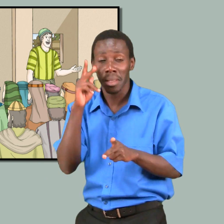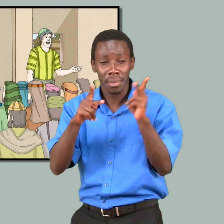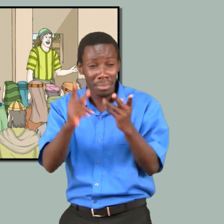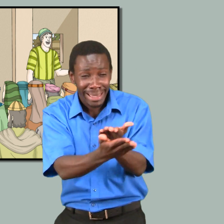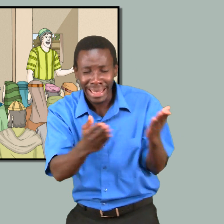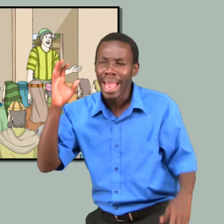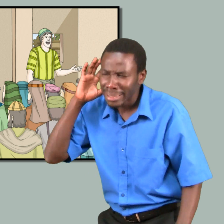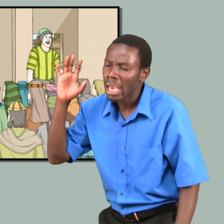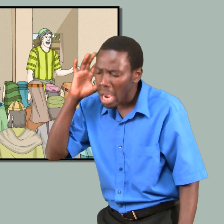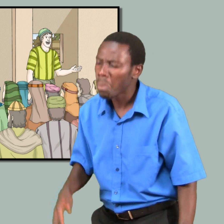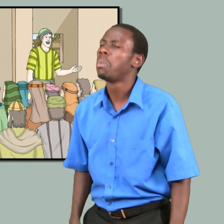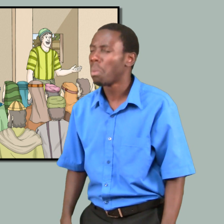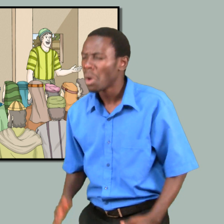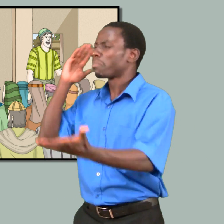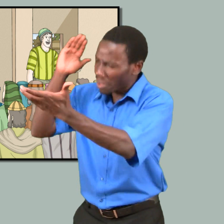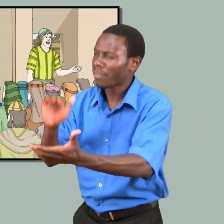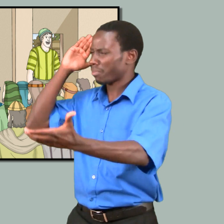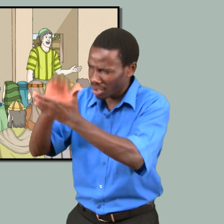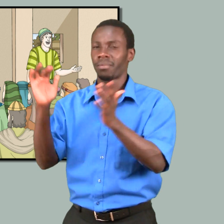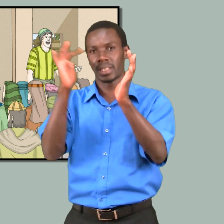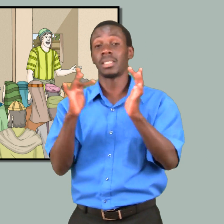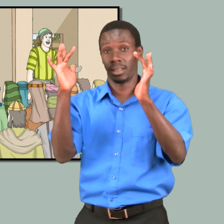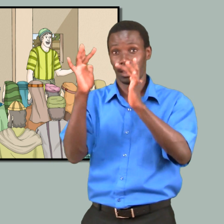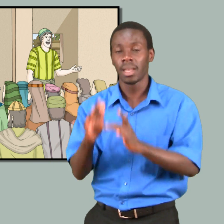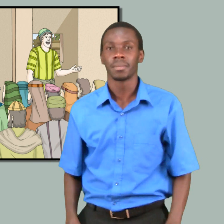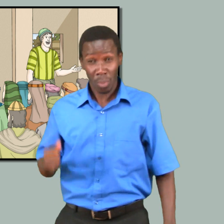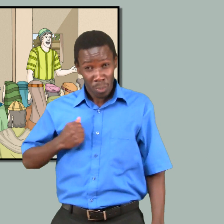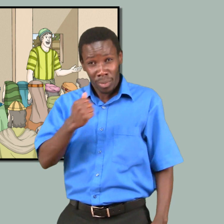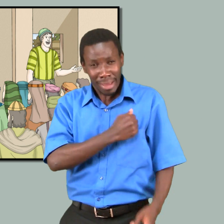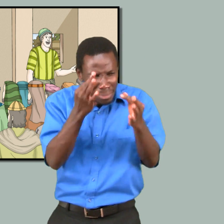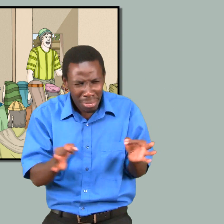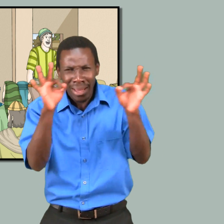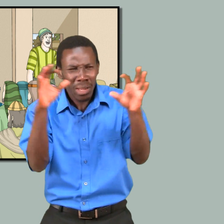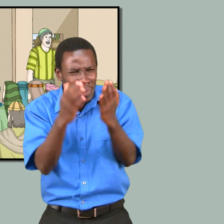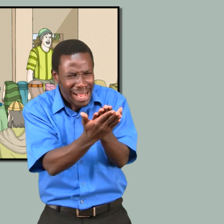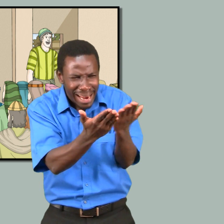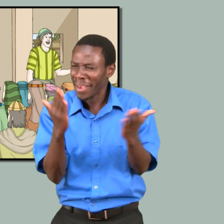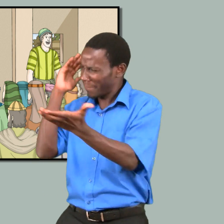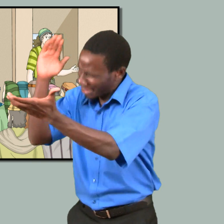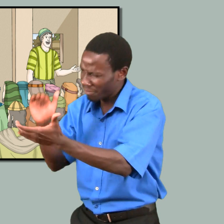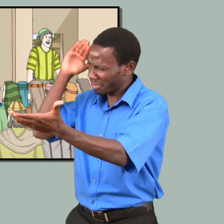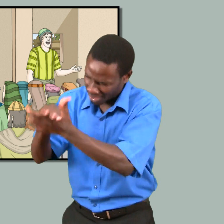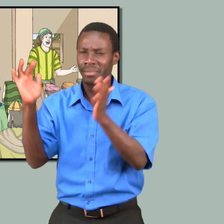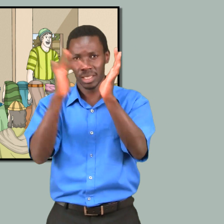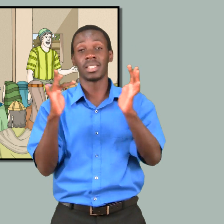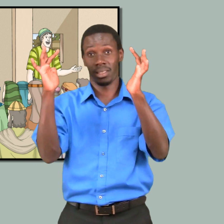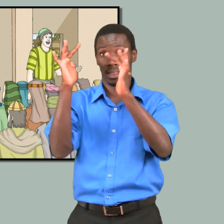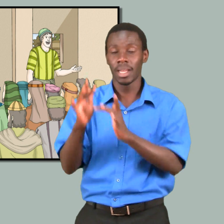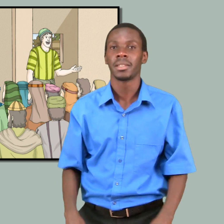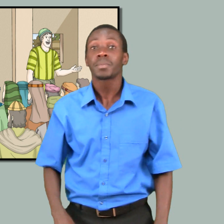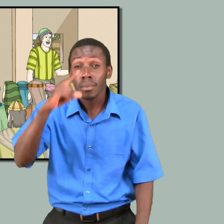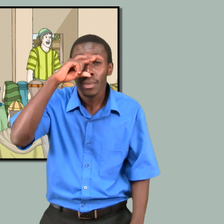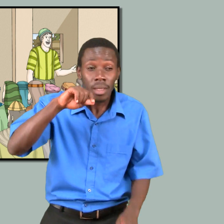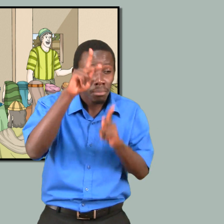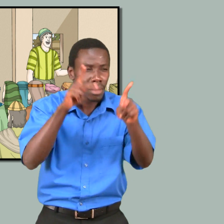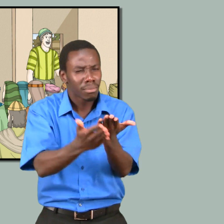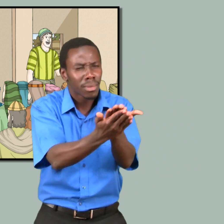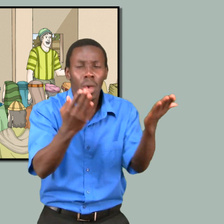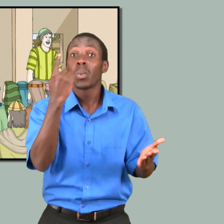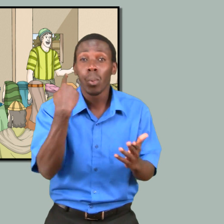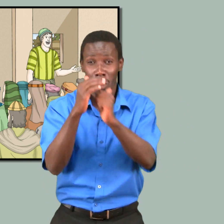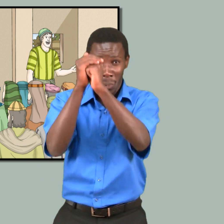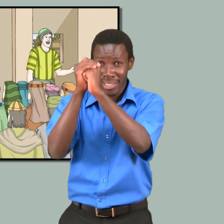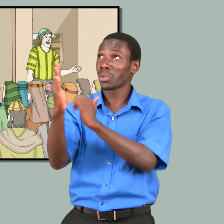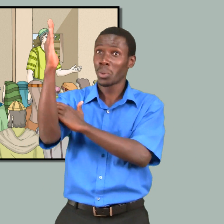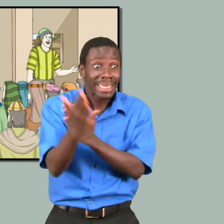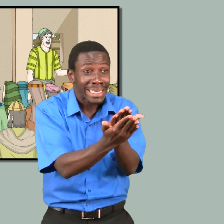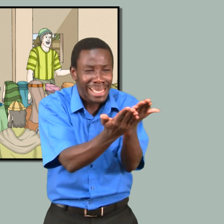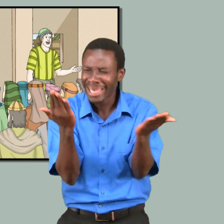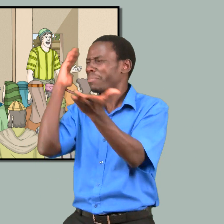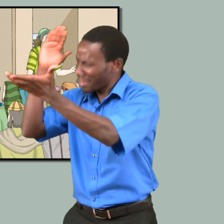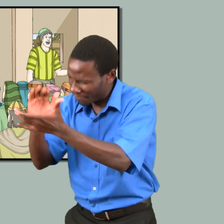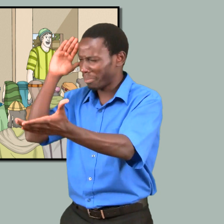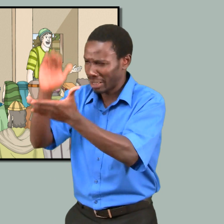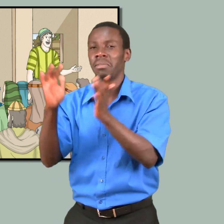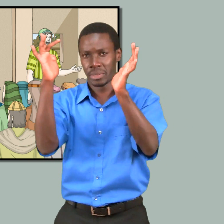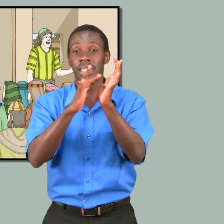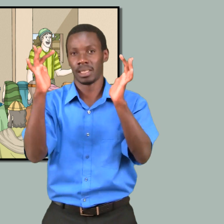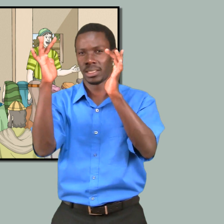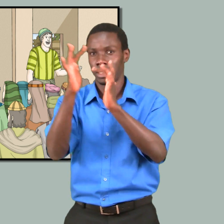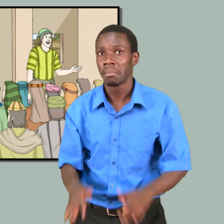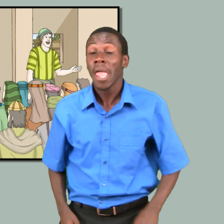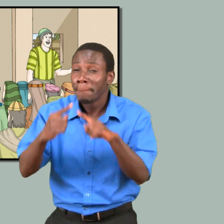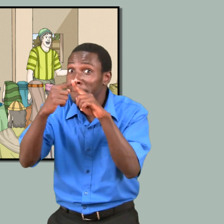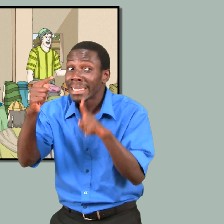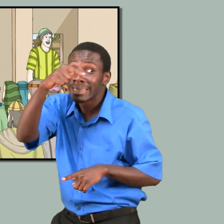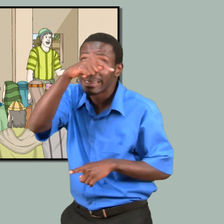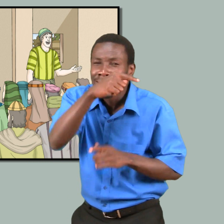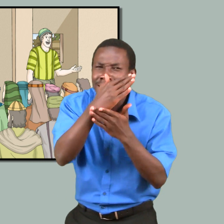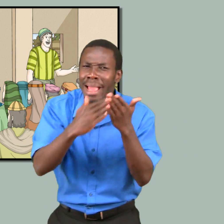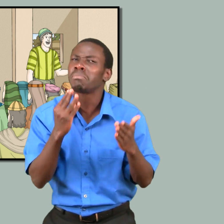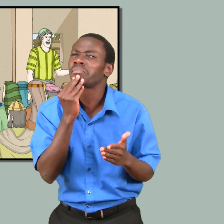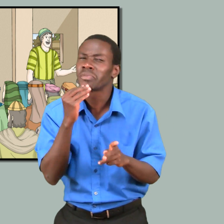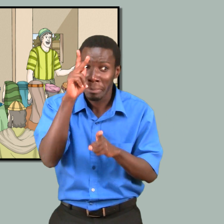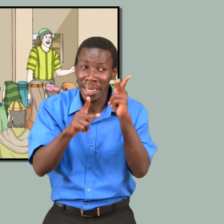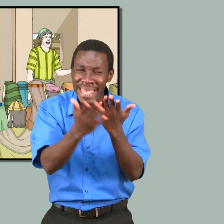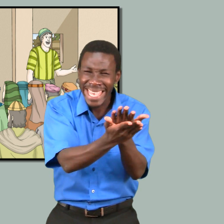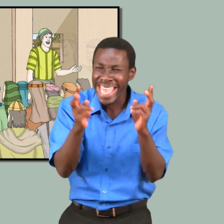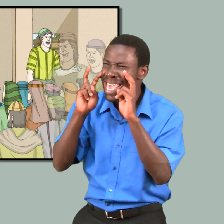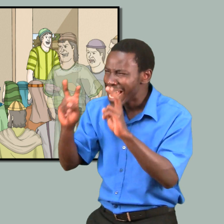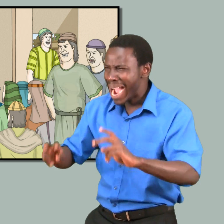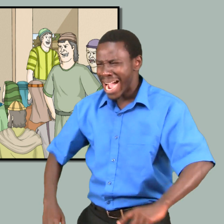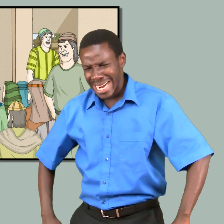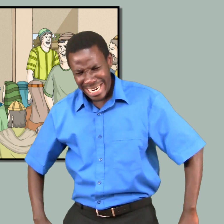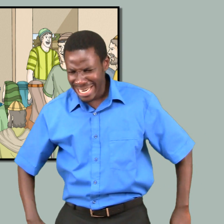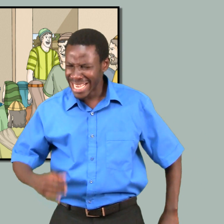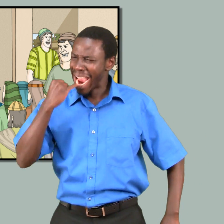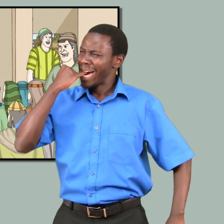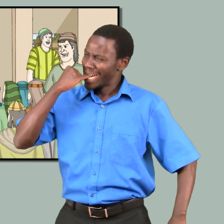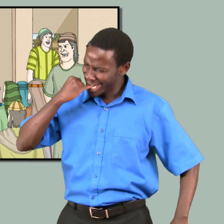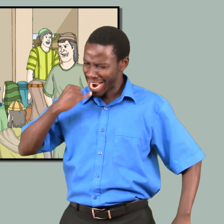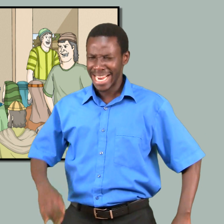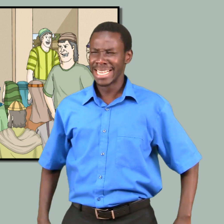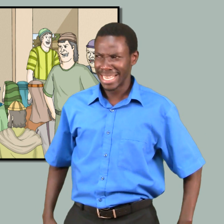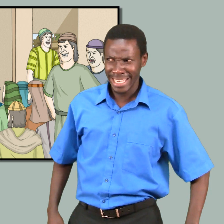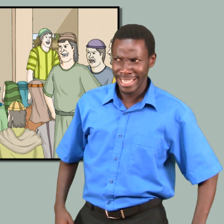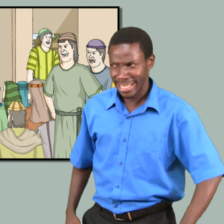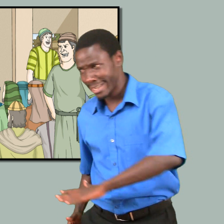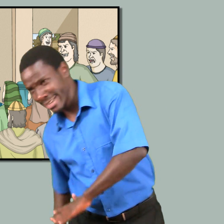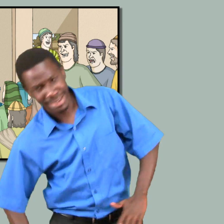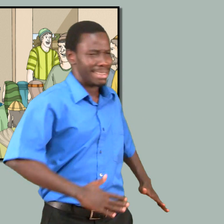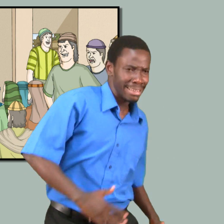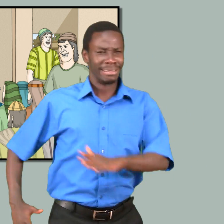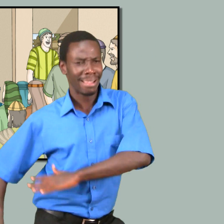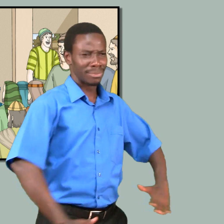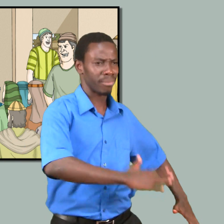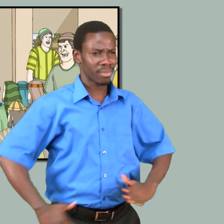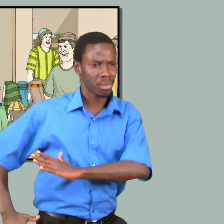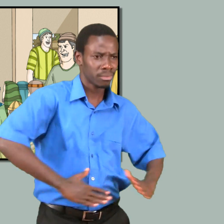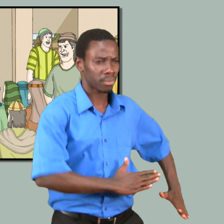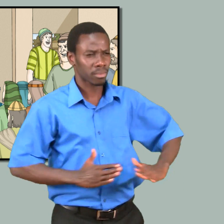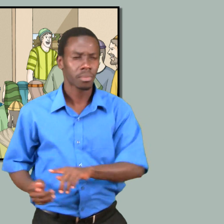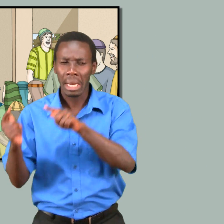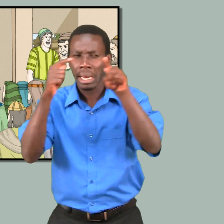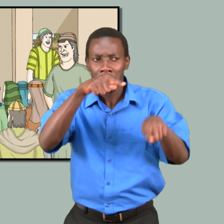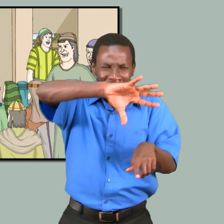Some of the Jews were persuaded and joined Paul and Silas, along with a large number of God-fearing Greeks and quite a few leading women.